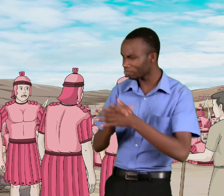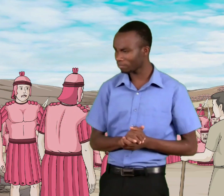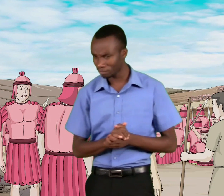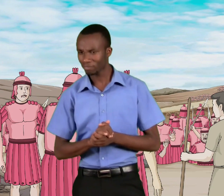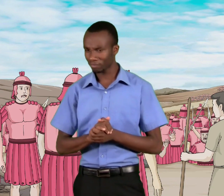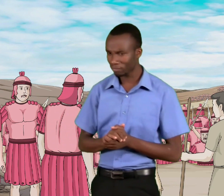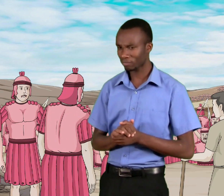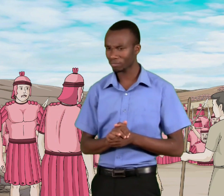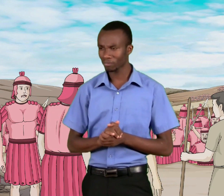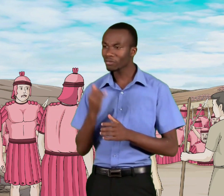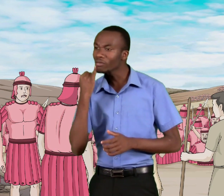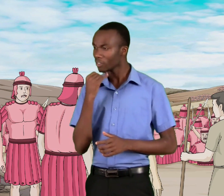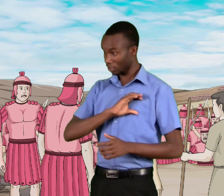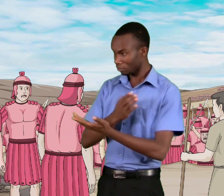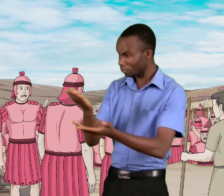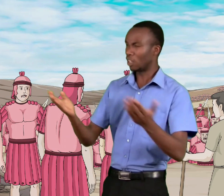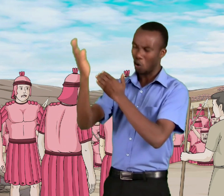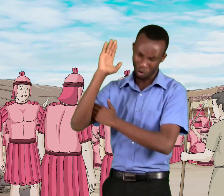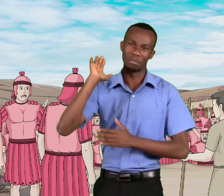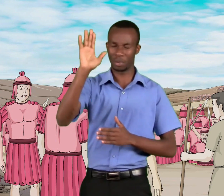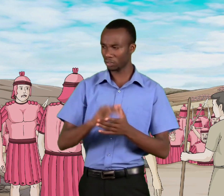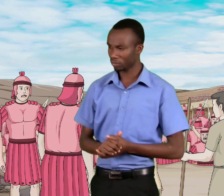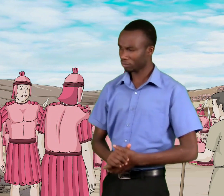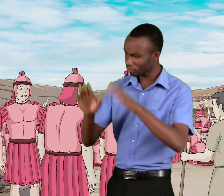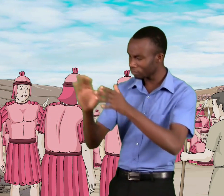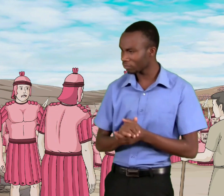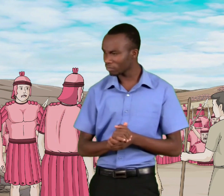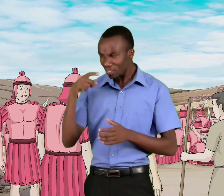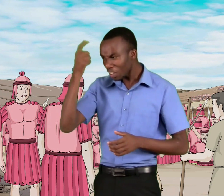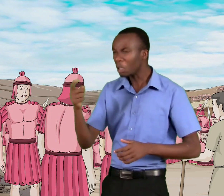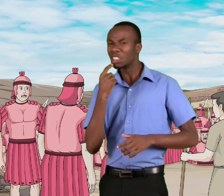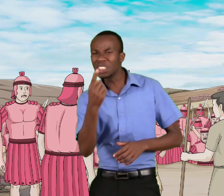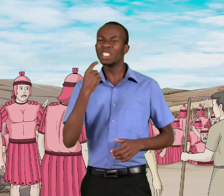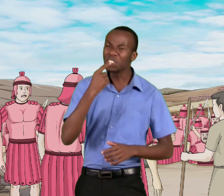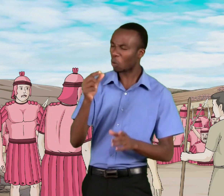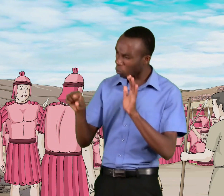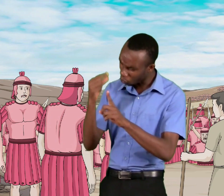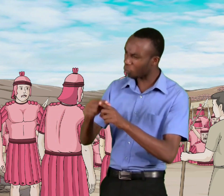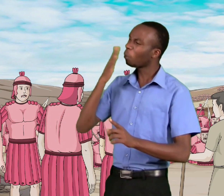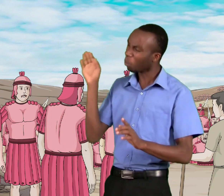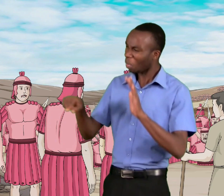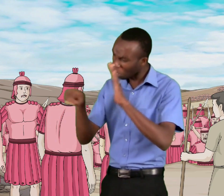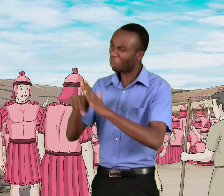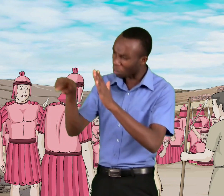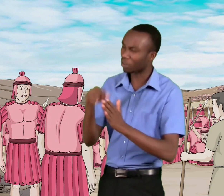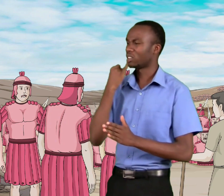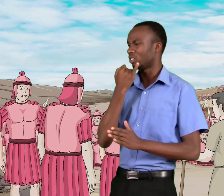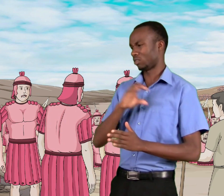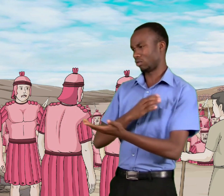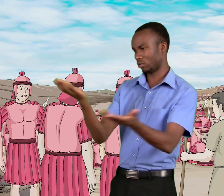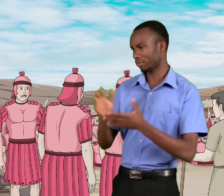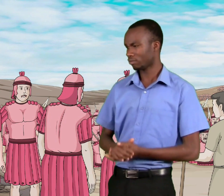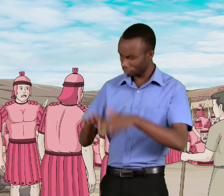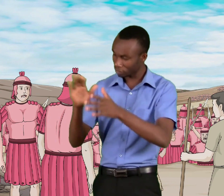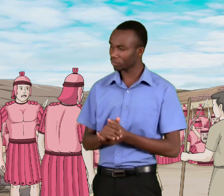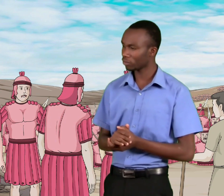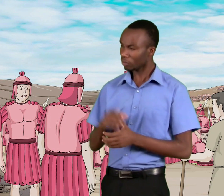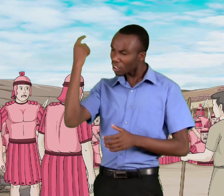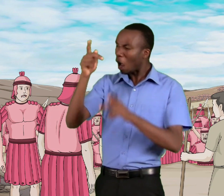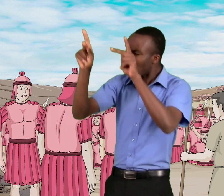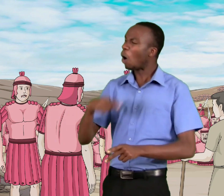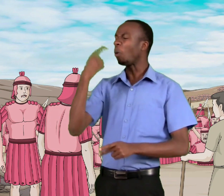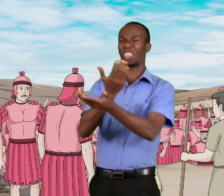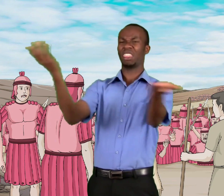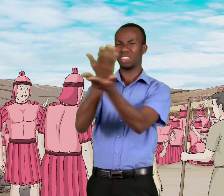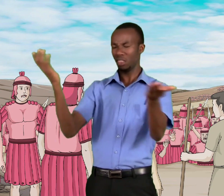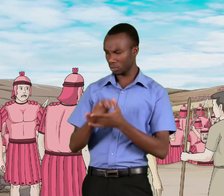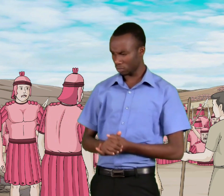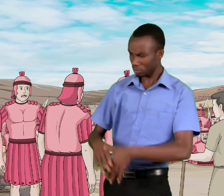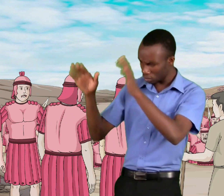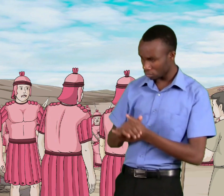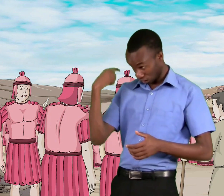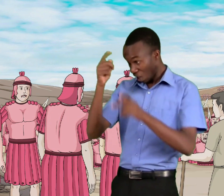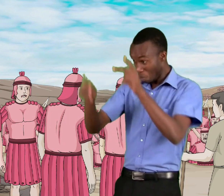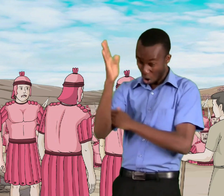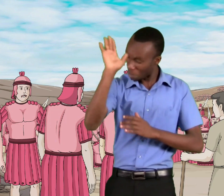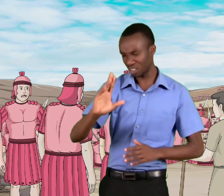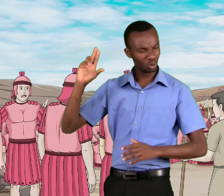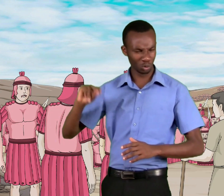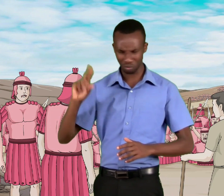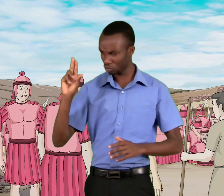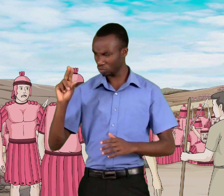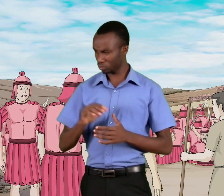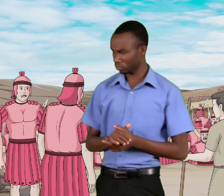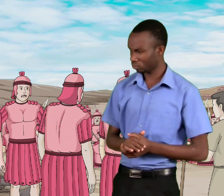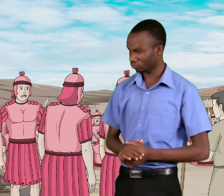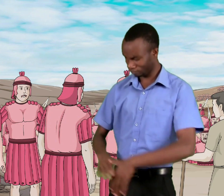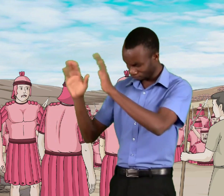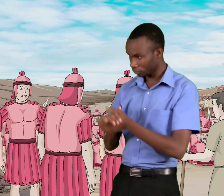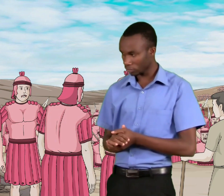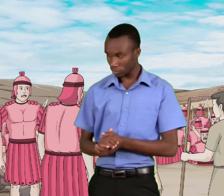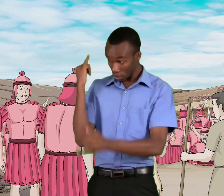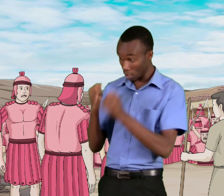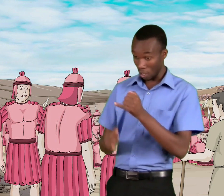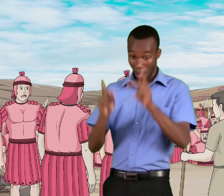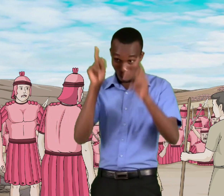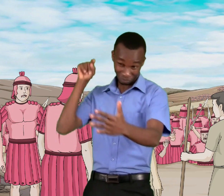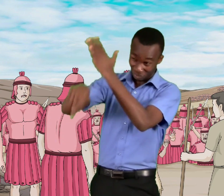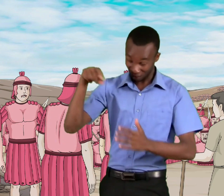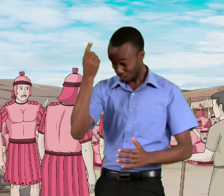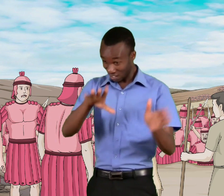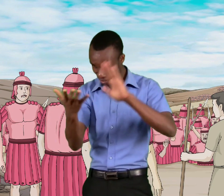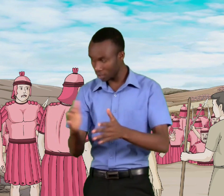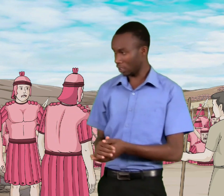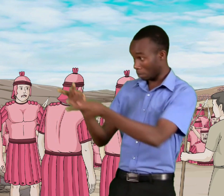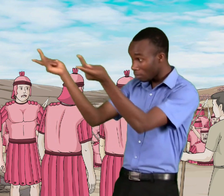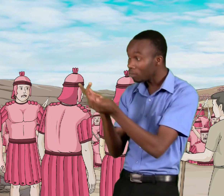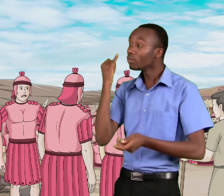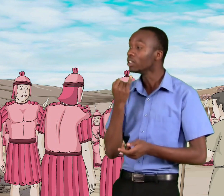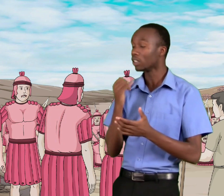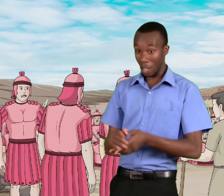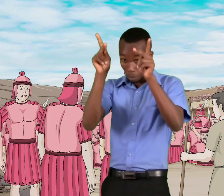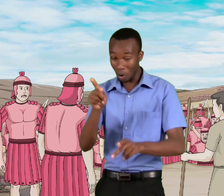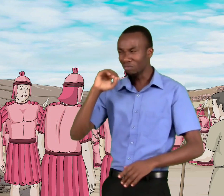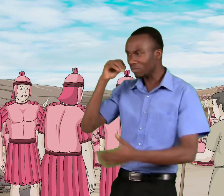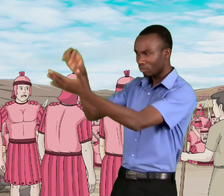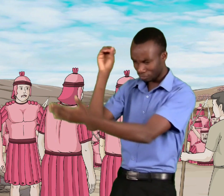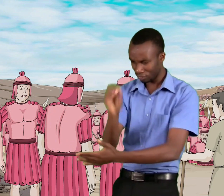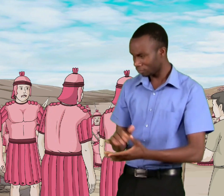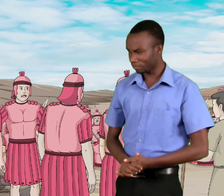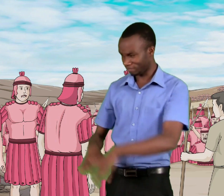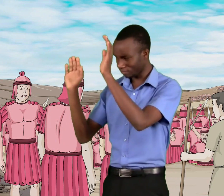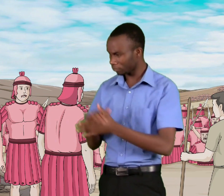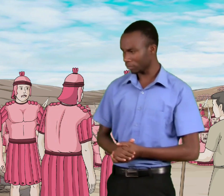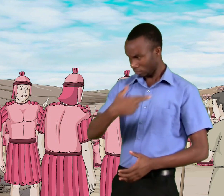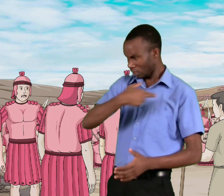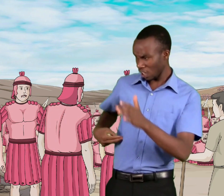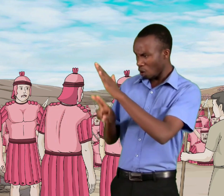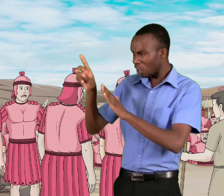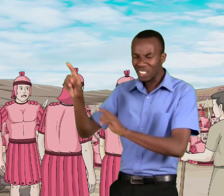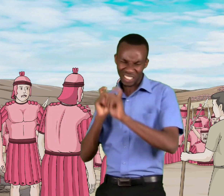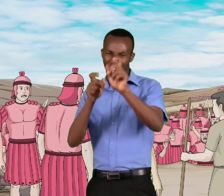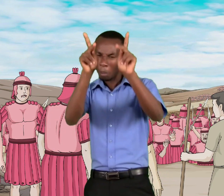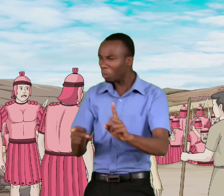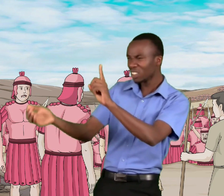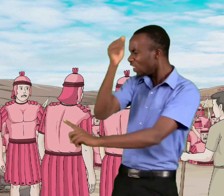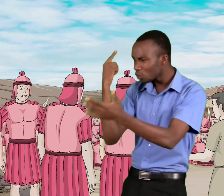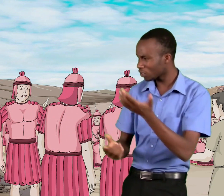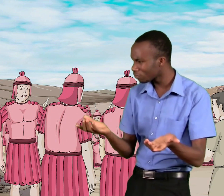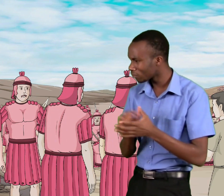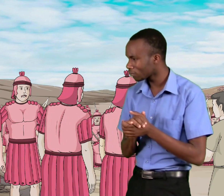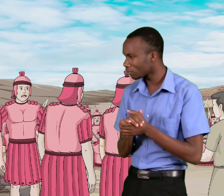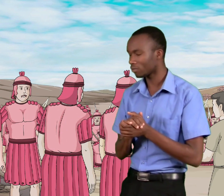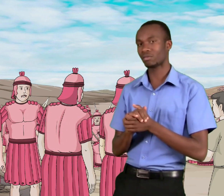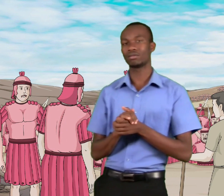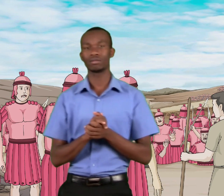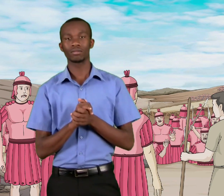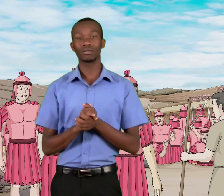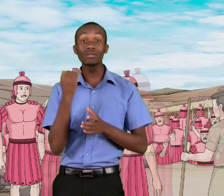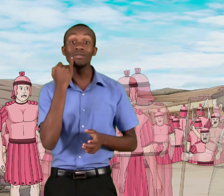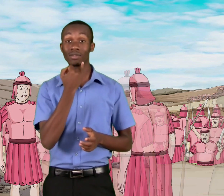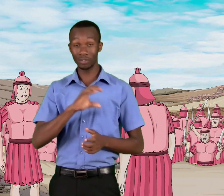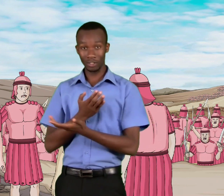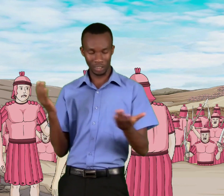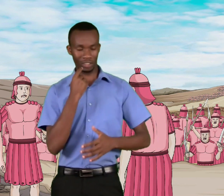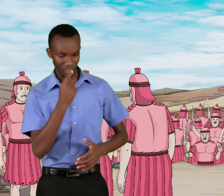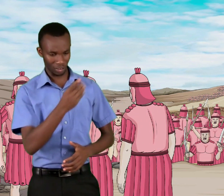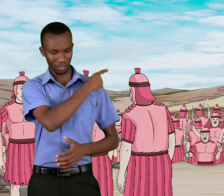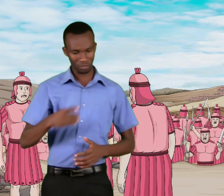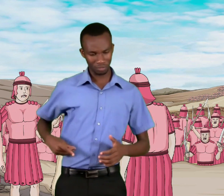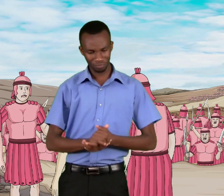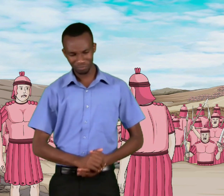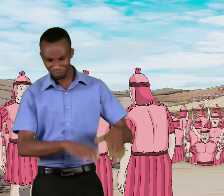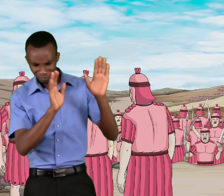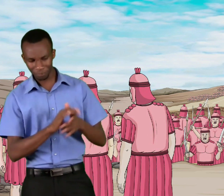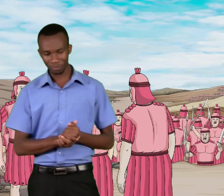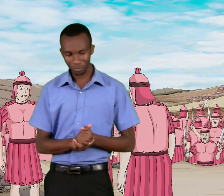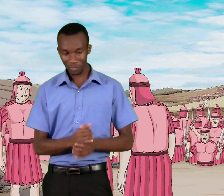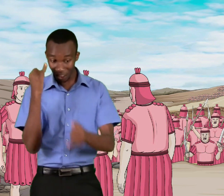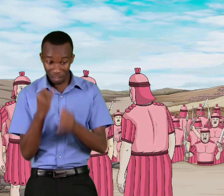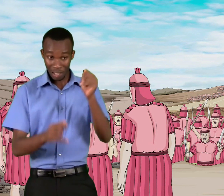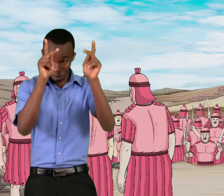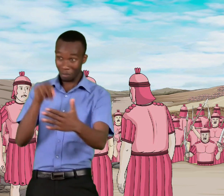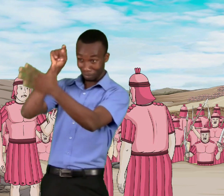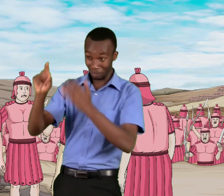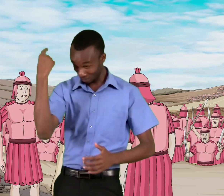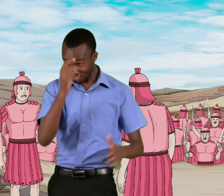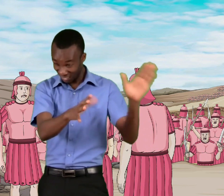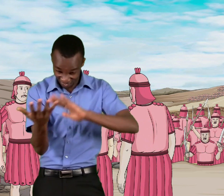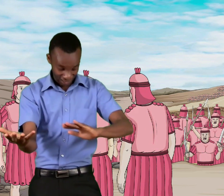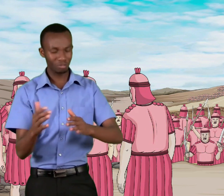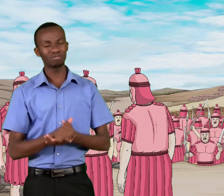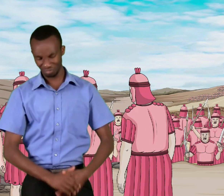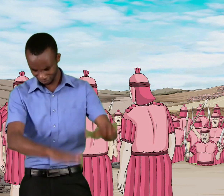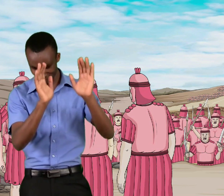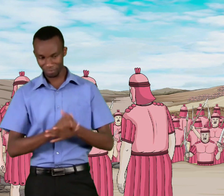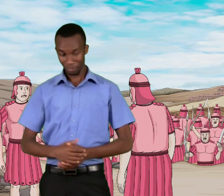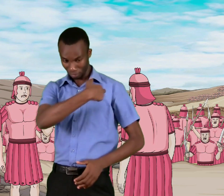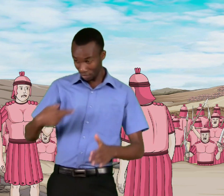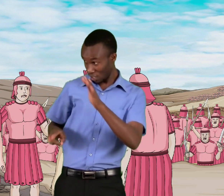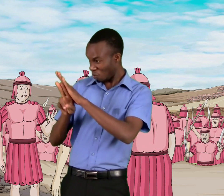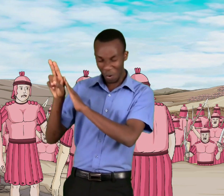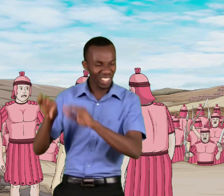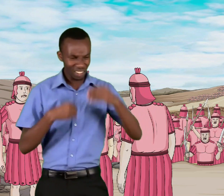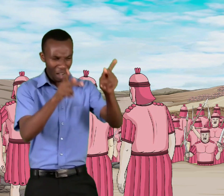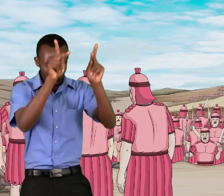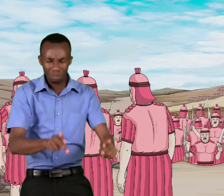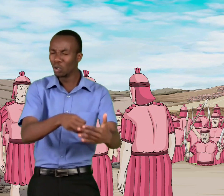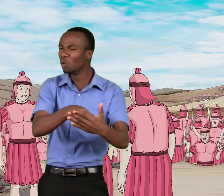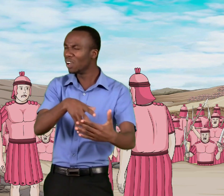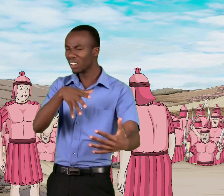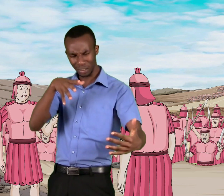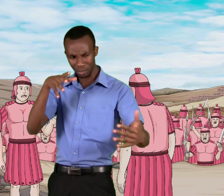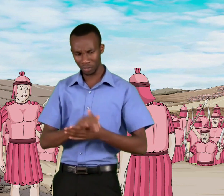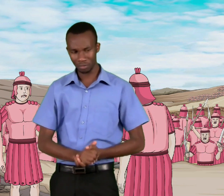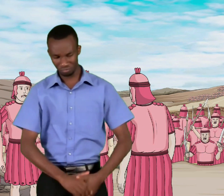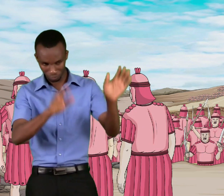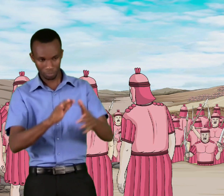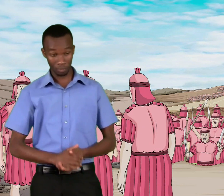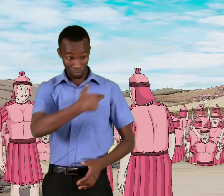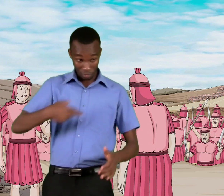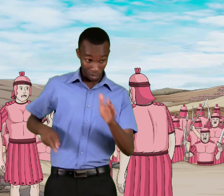David asked the men who were standing with him, “What will be done for the man who kills this Philistine and removes this disgrace from Israel? Just who is this uncircumcised Philistine, that he should defy the armies of the living God?”